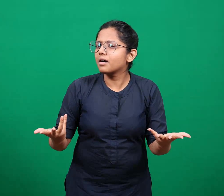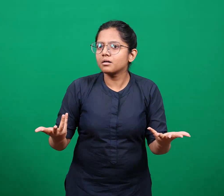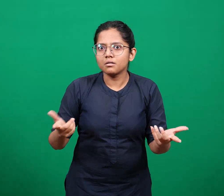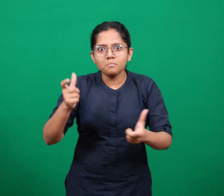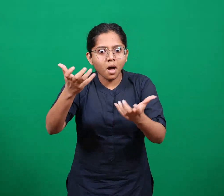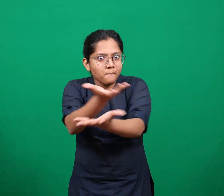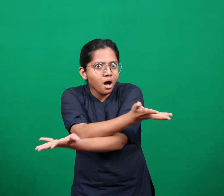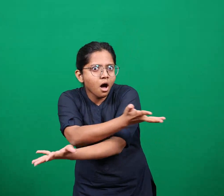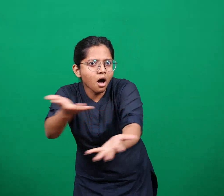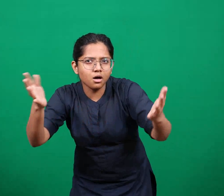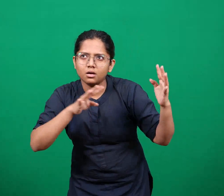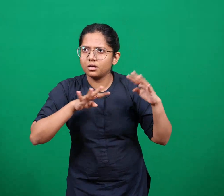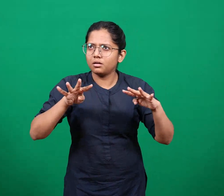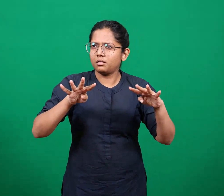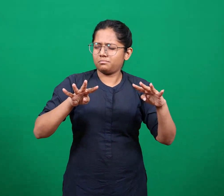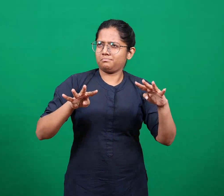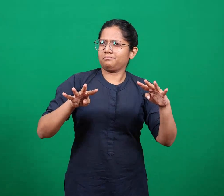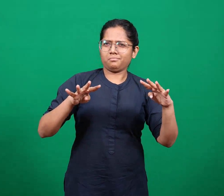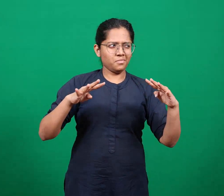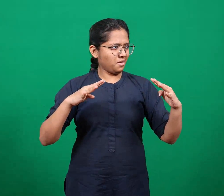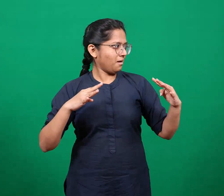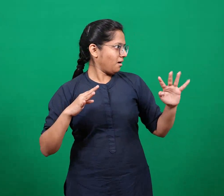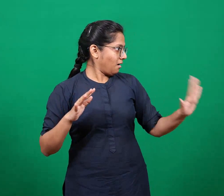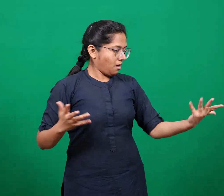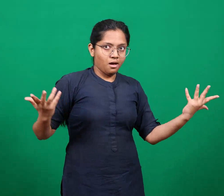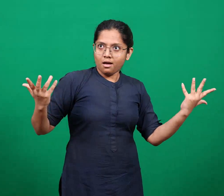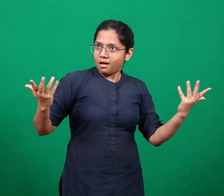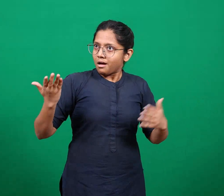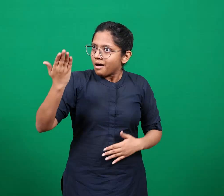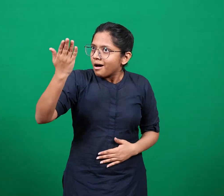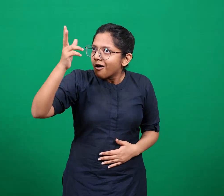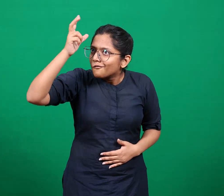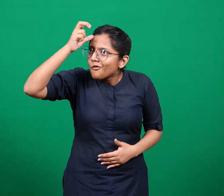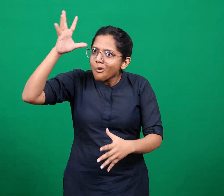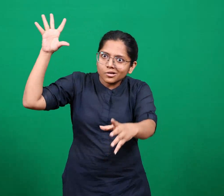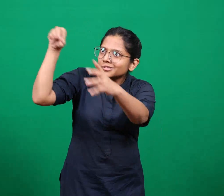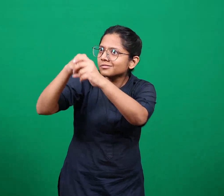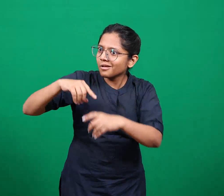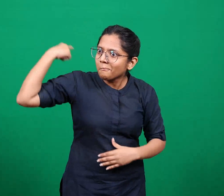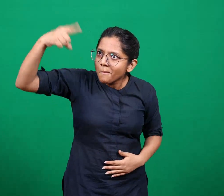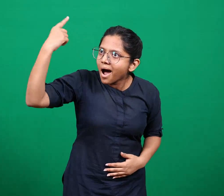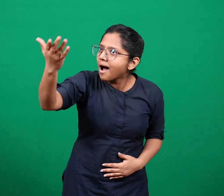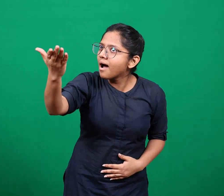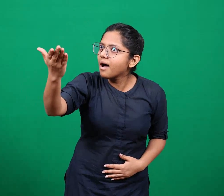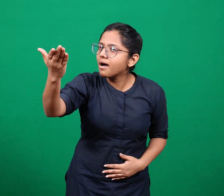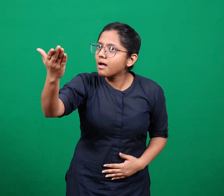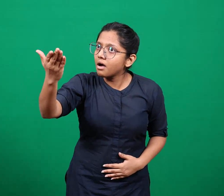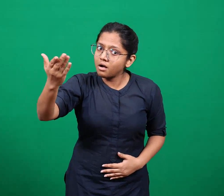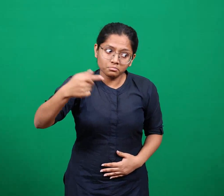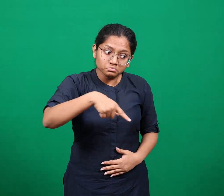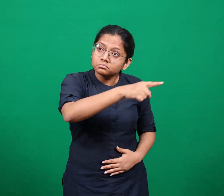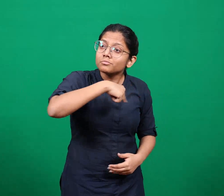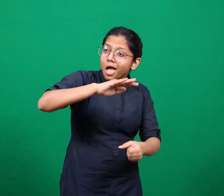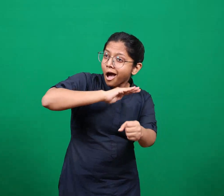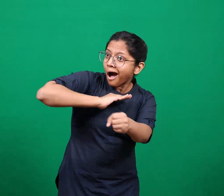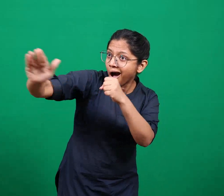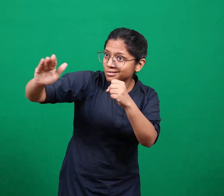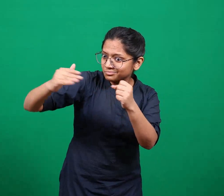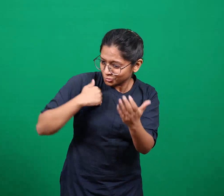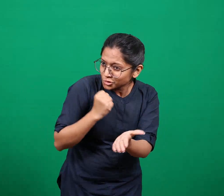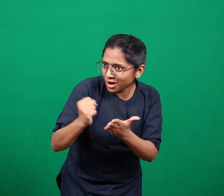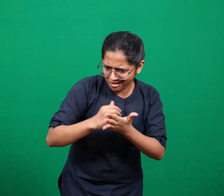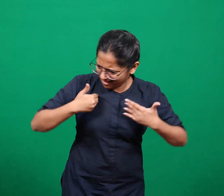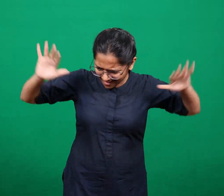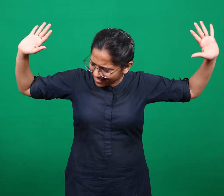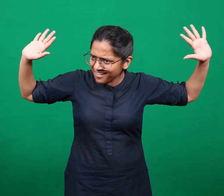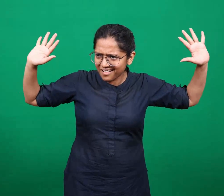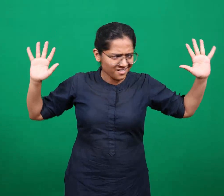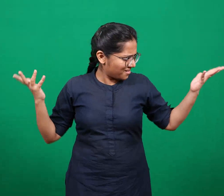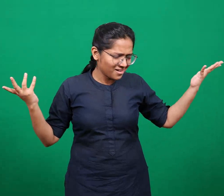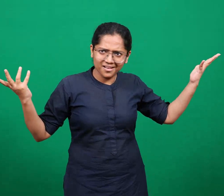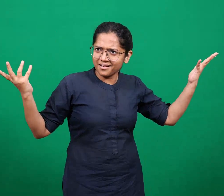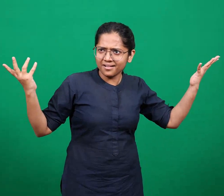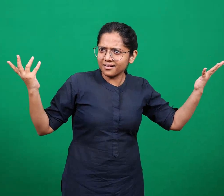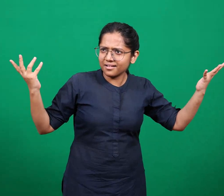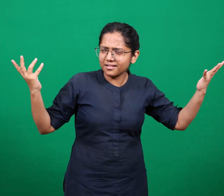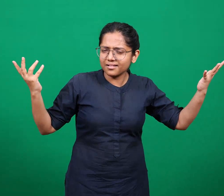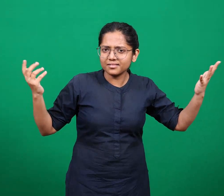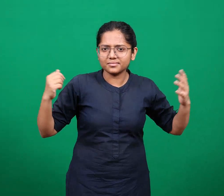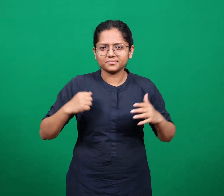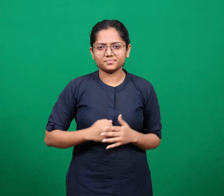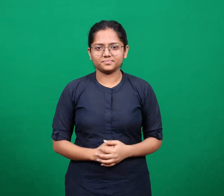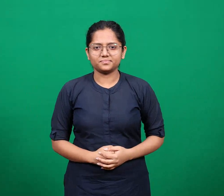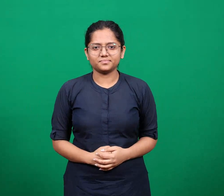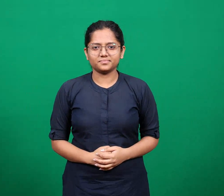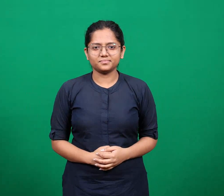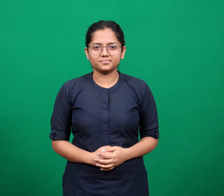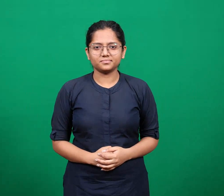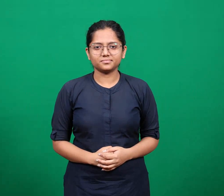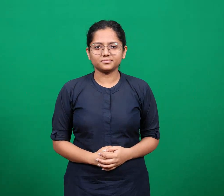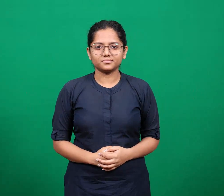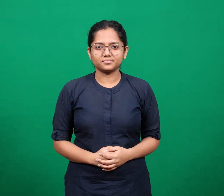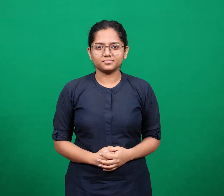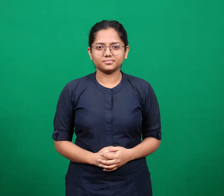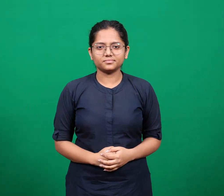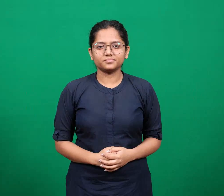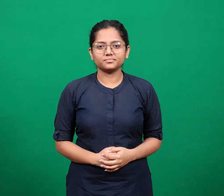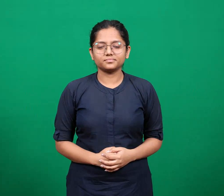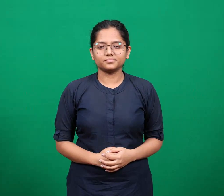"You have a demon," the crowd replied. " Who is trying to kill You?"